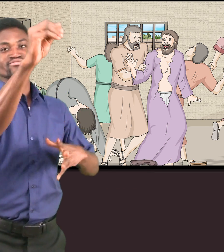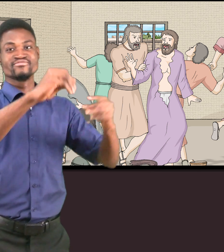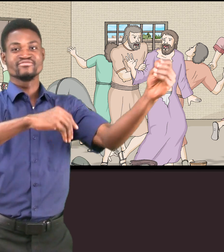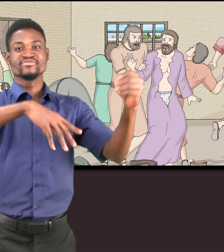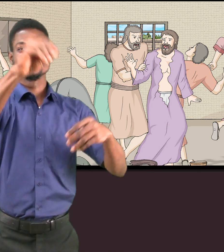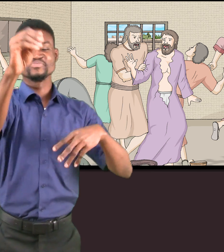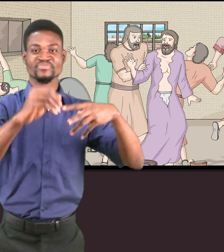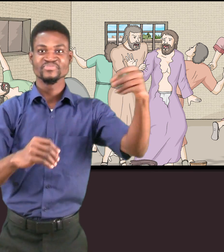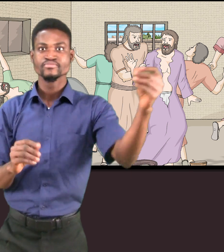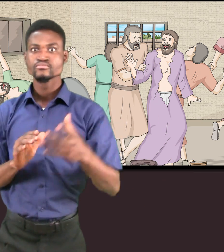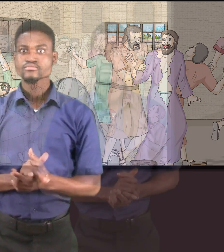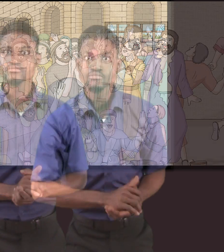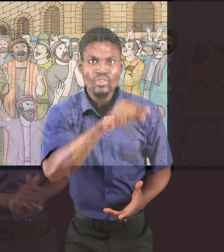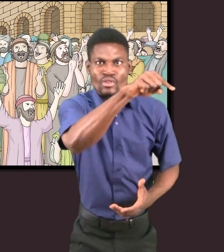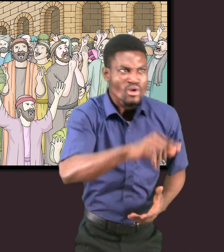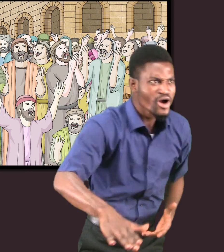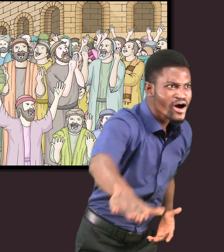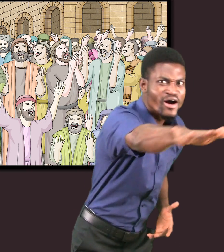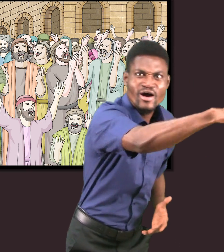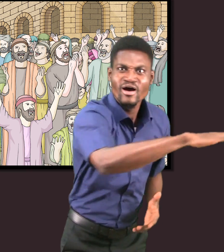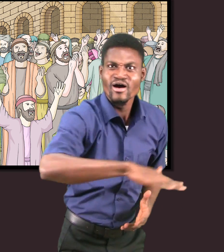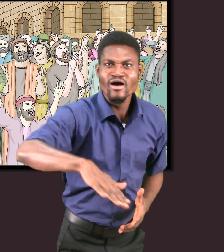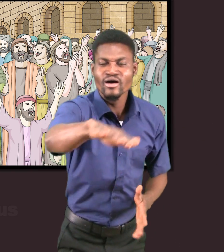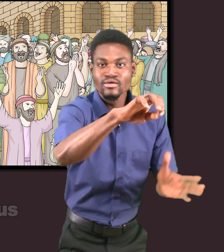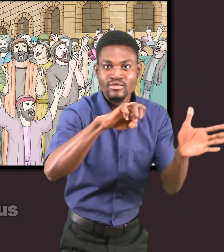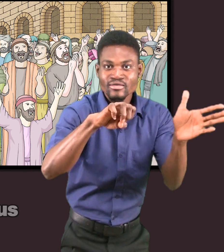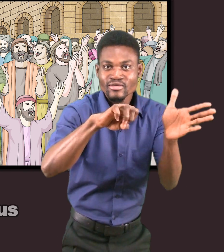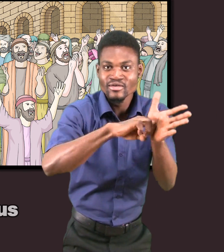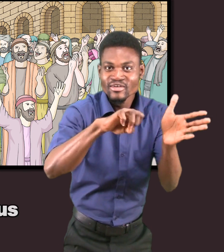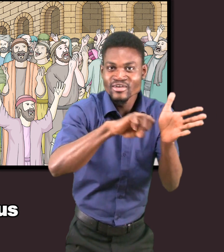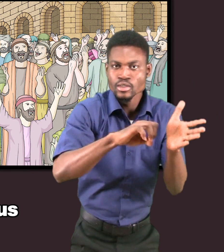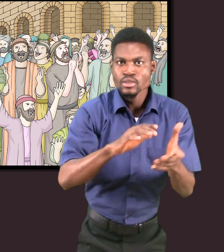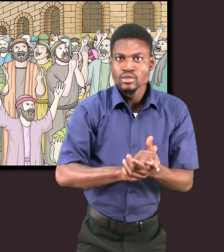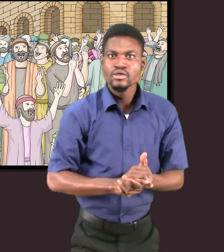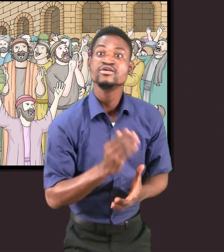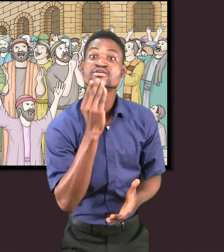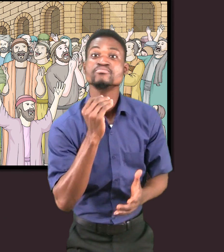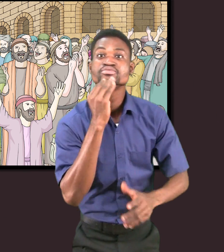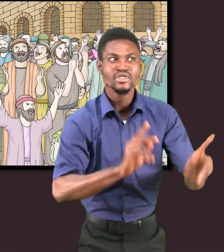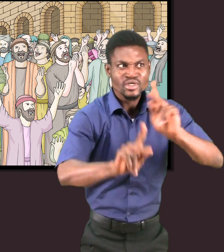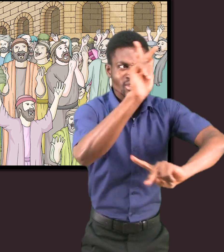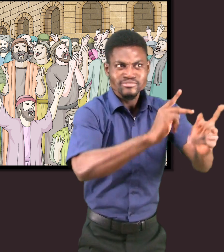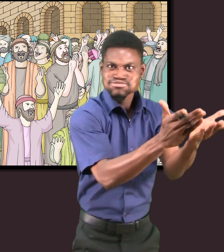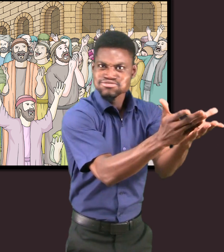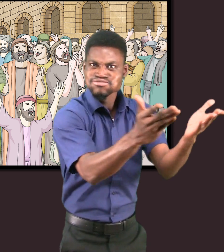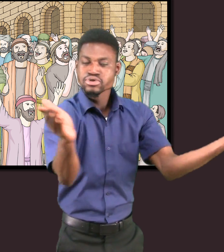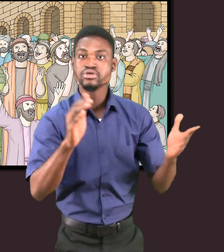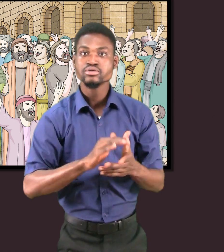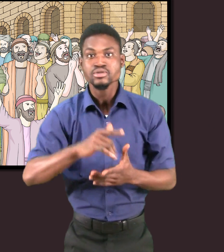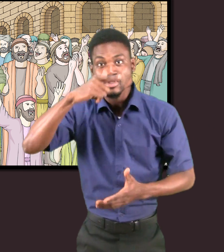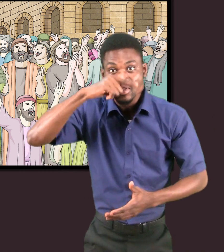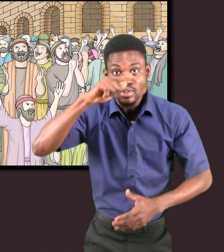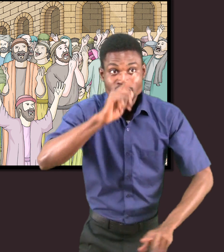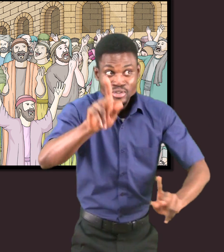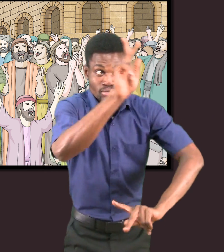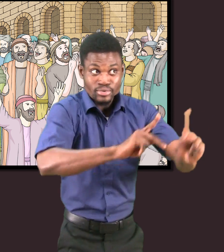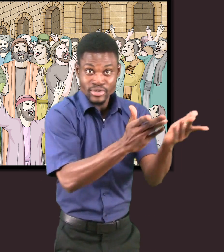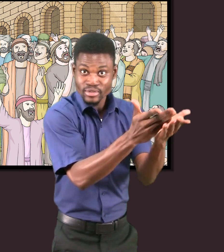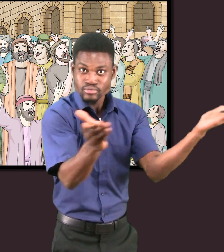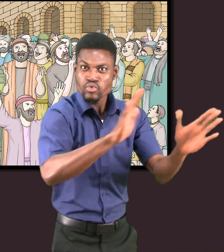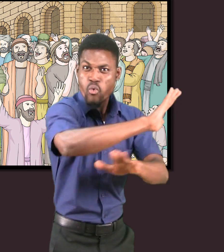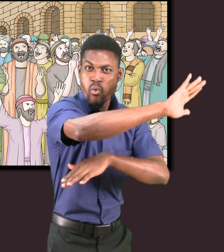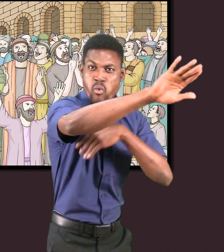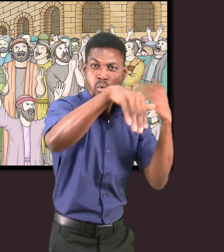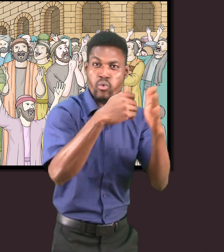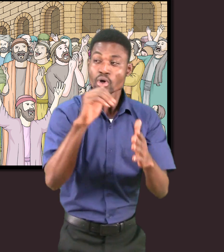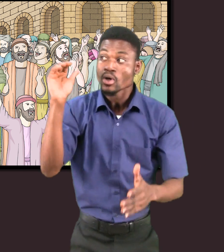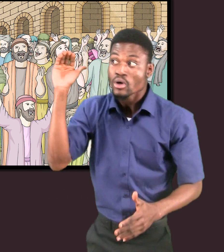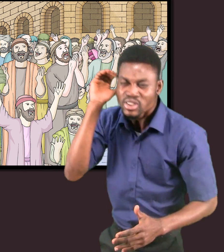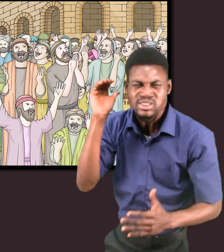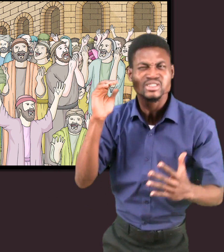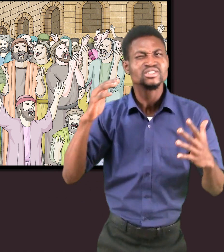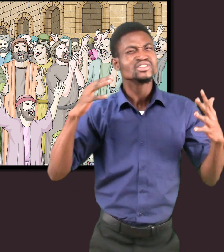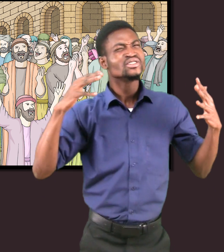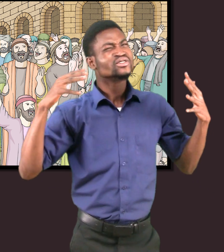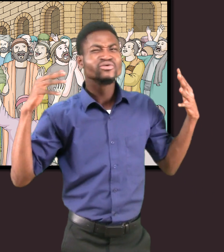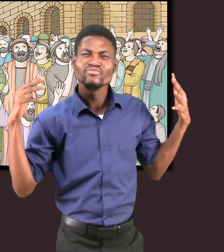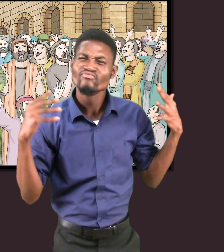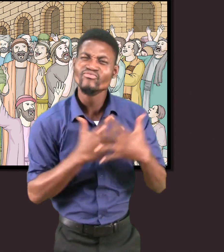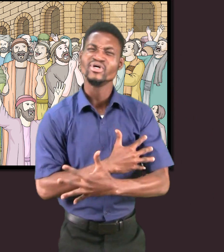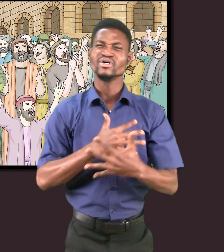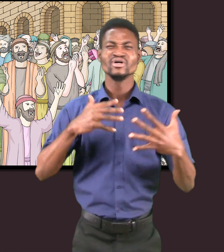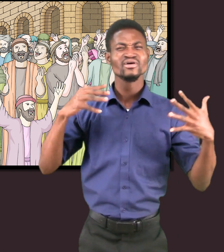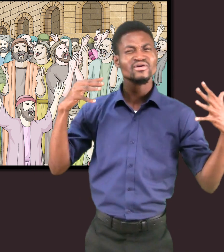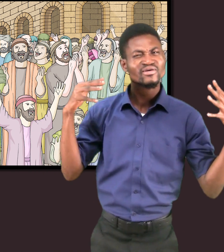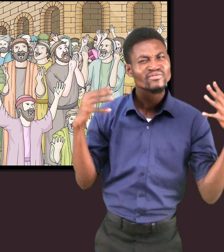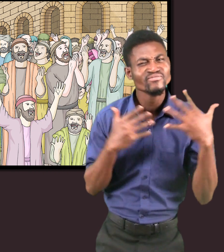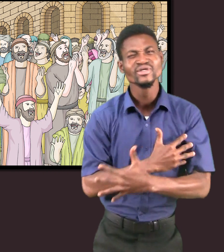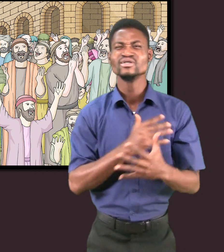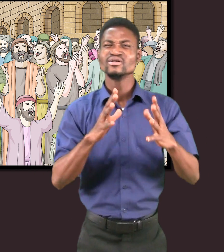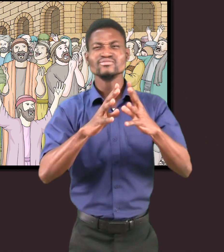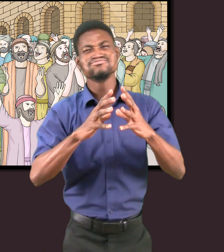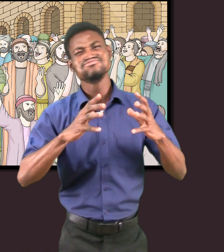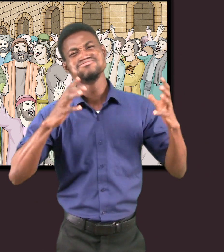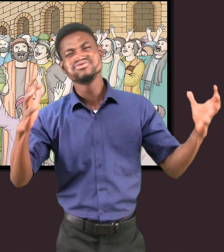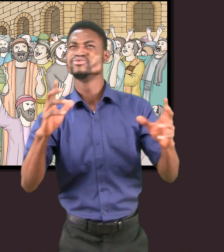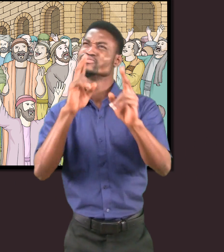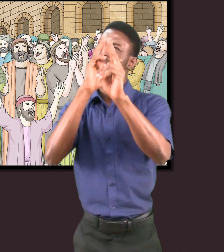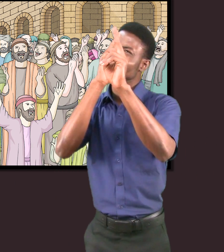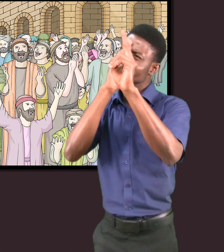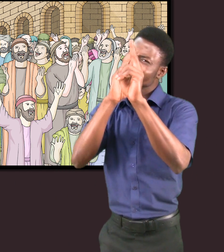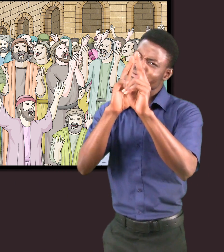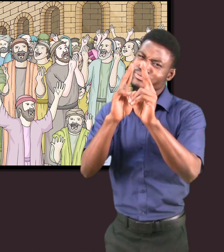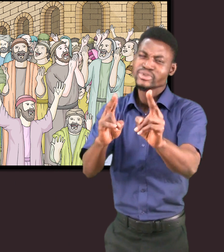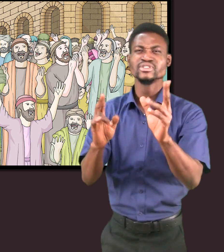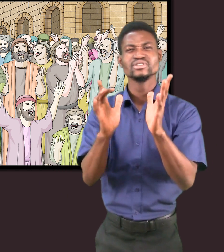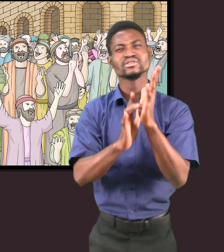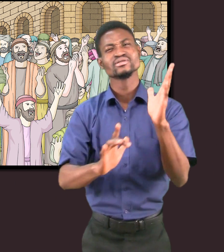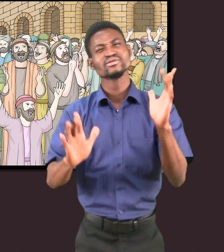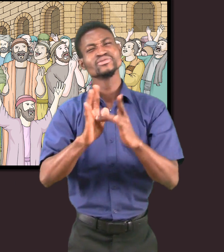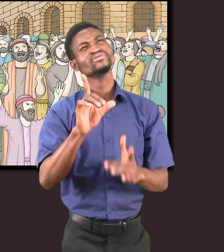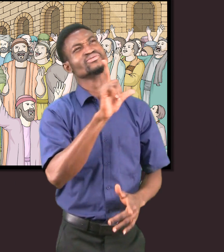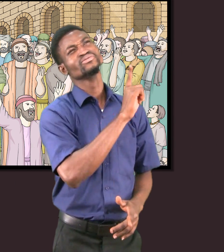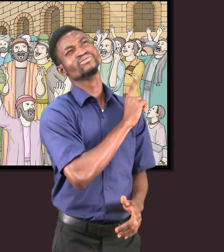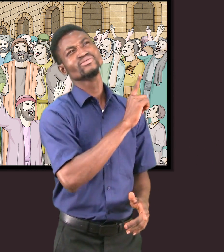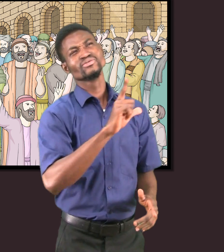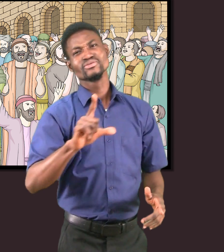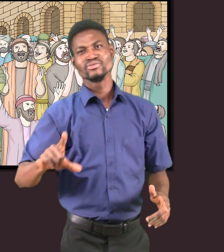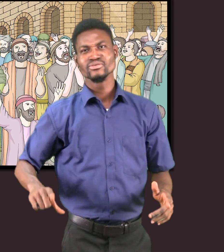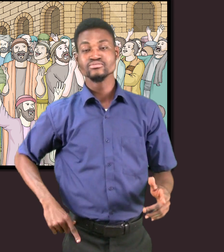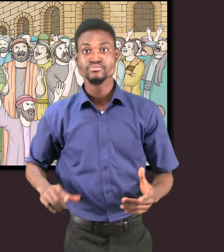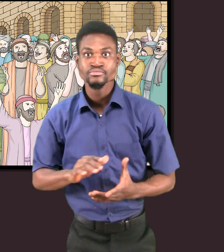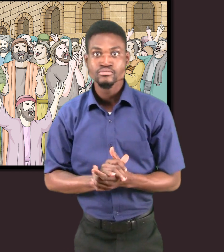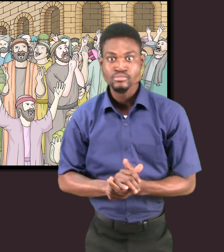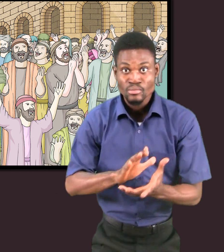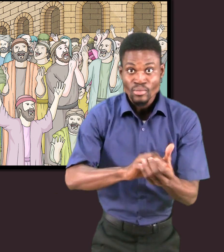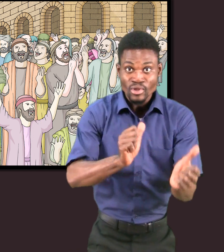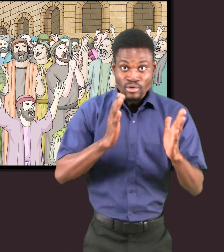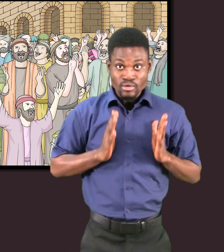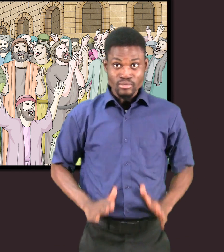This became known to all the Jews and Greeks living in Ephesus, and fear came over all of them.